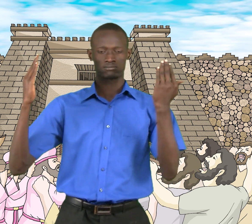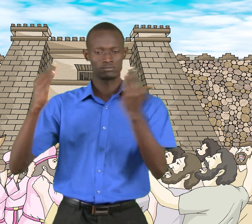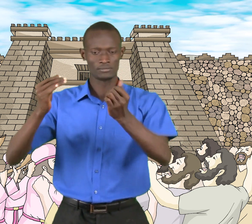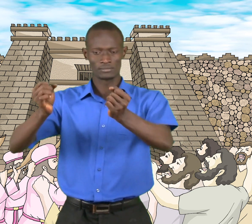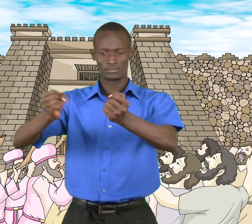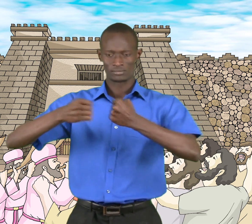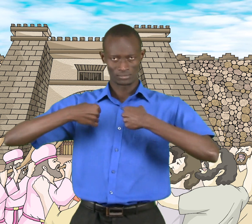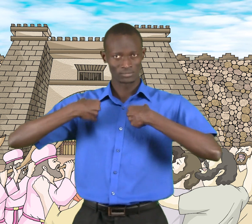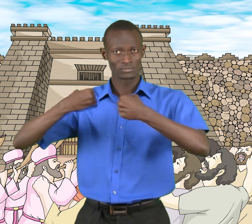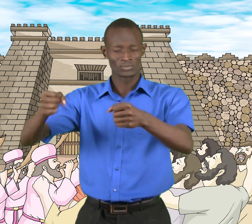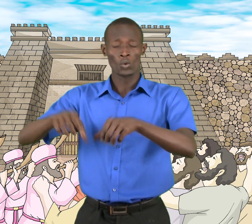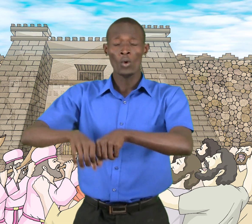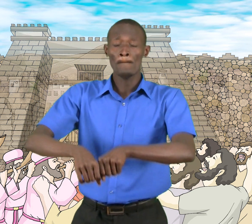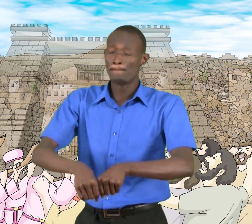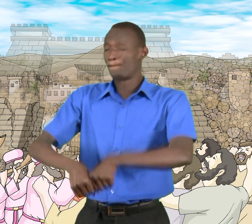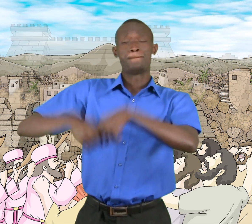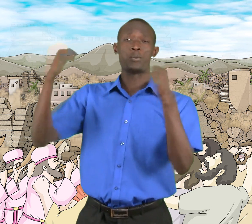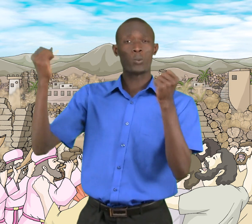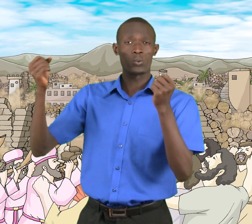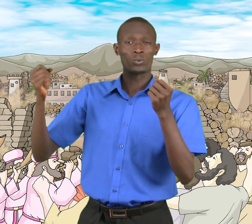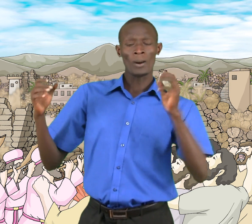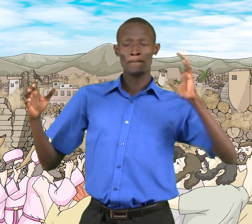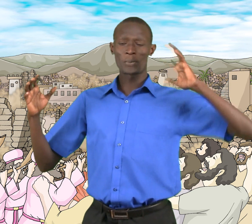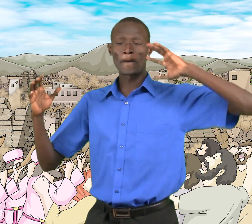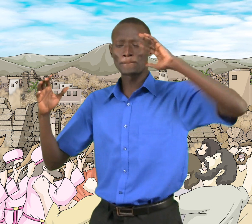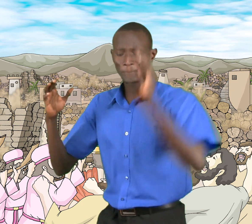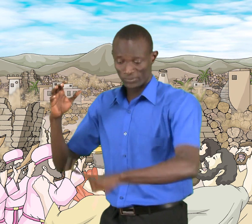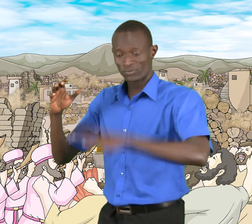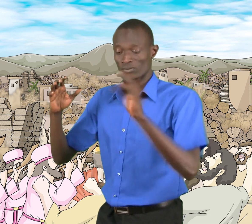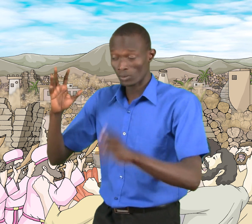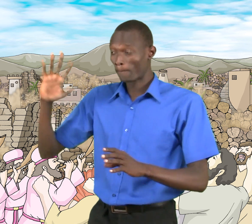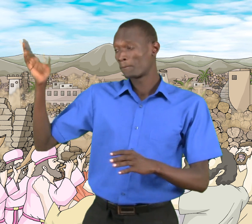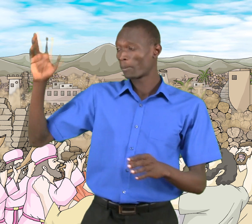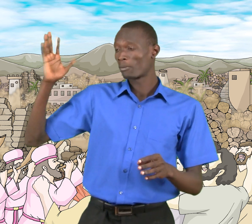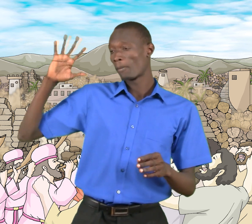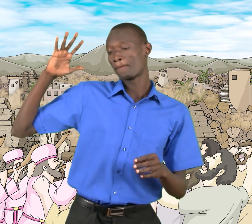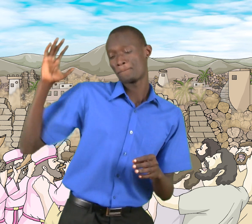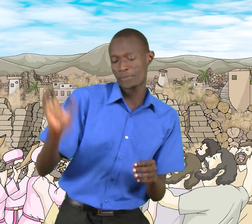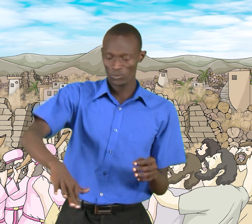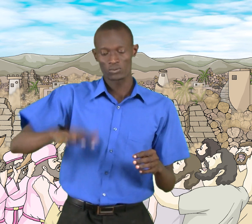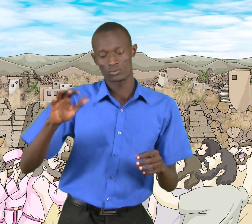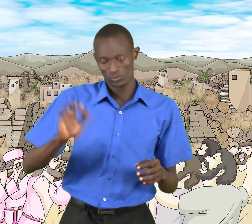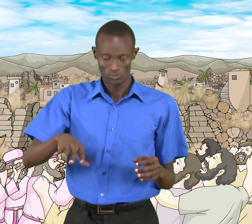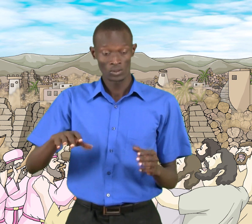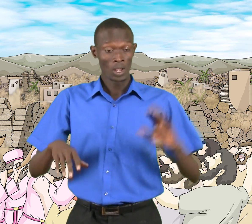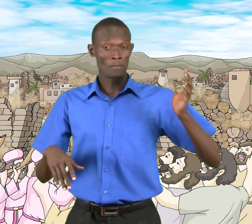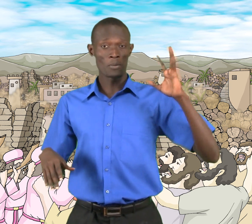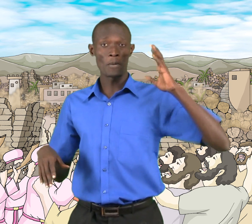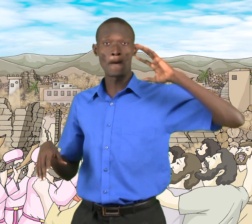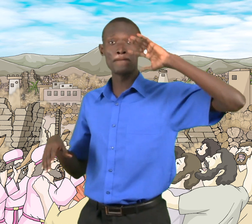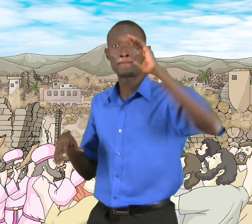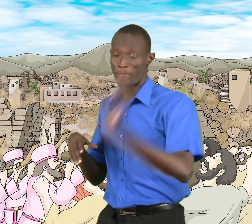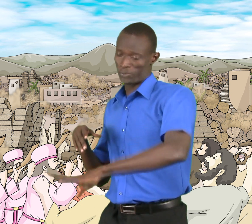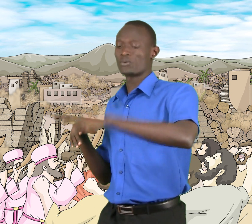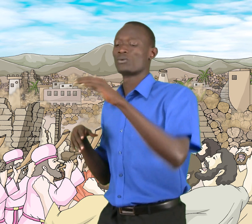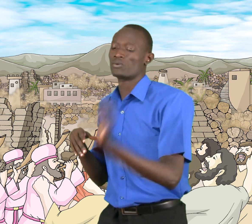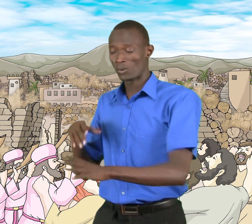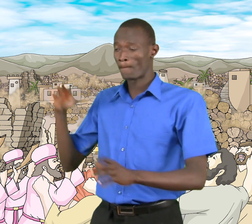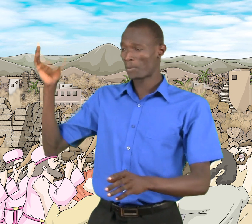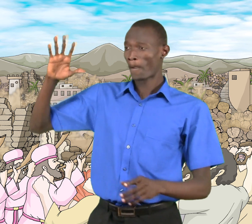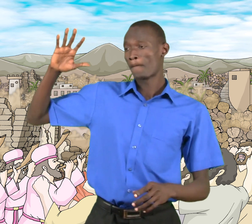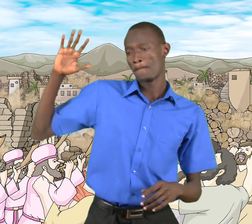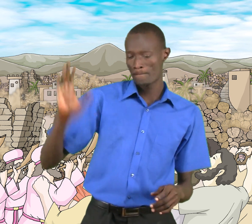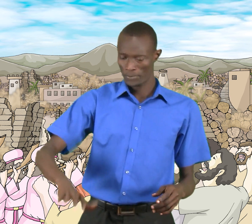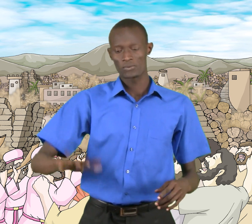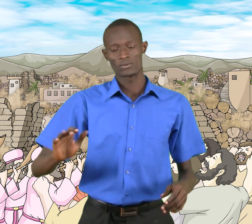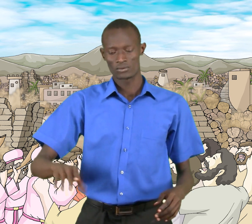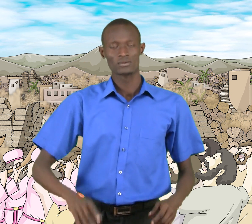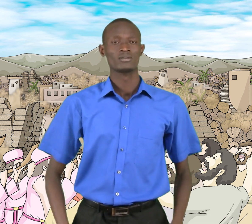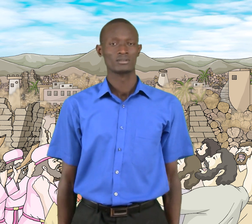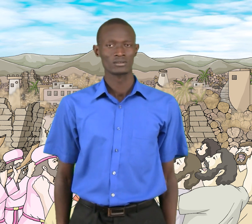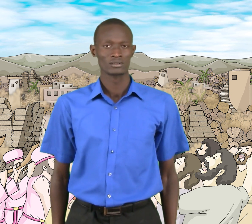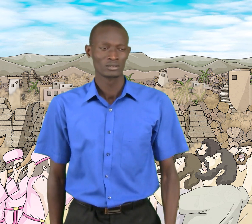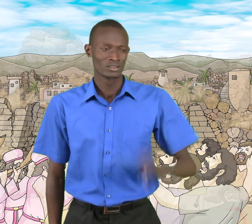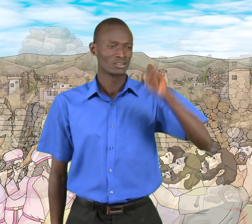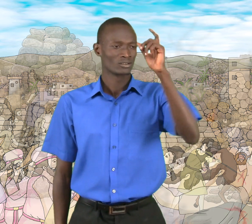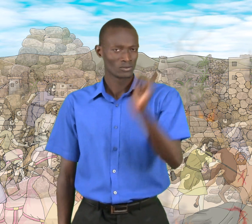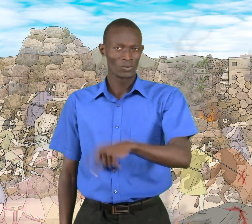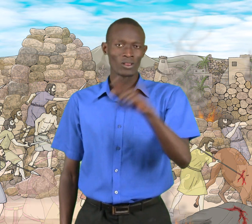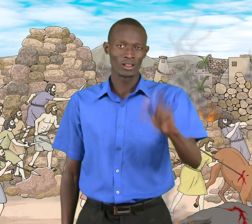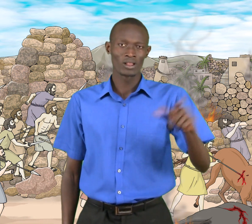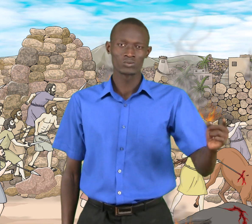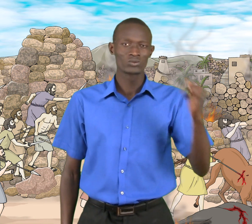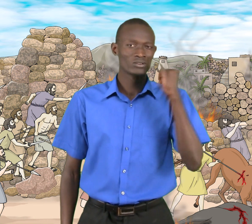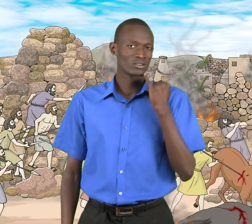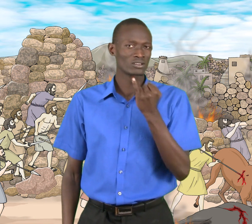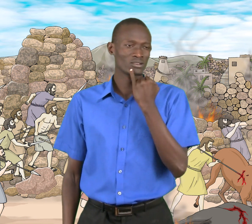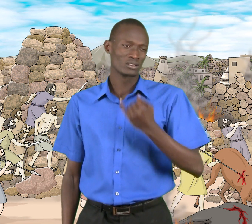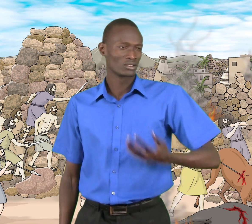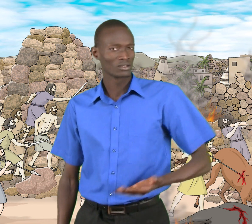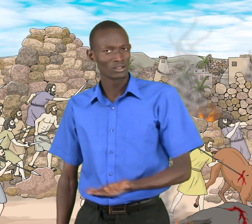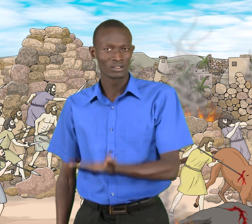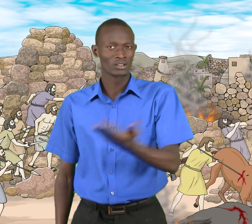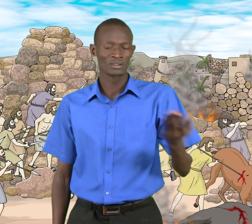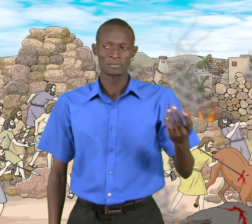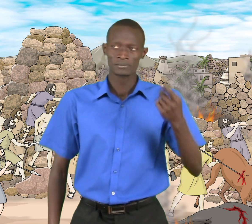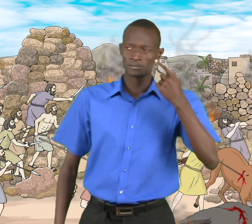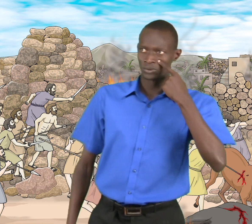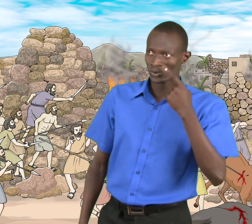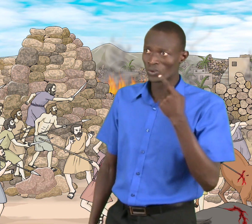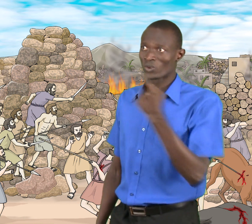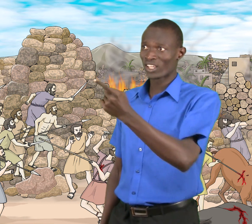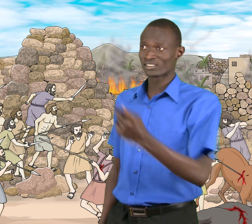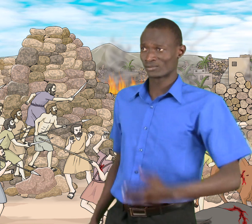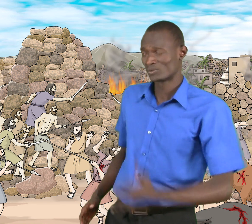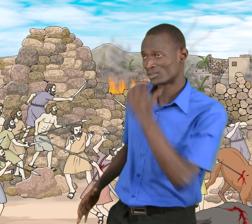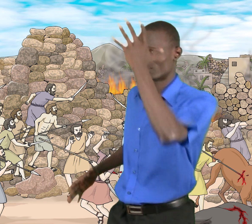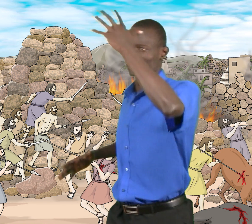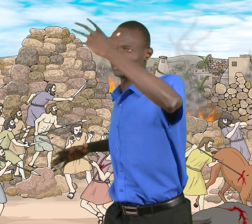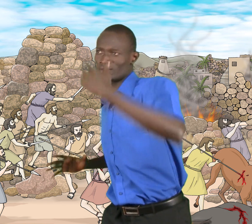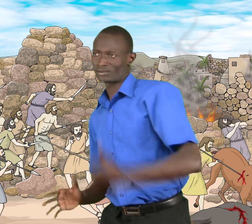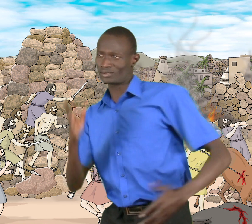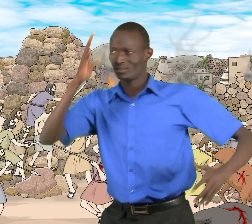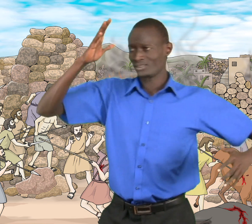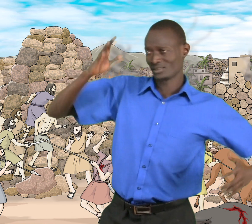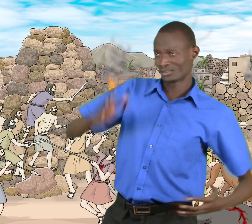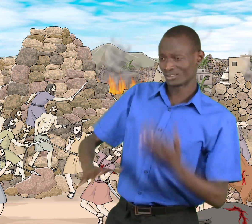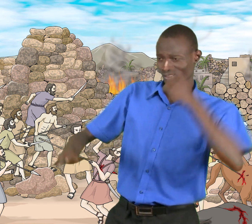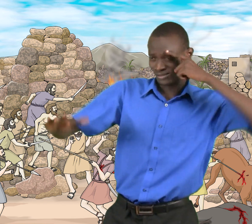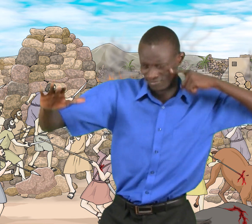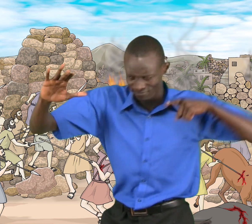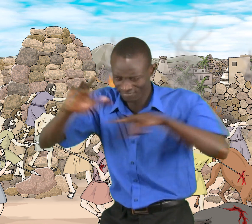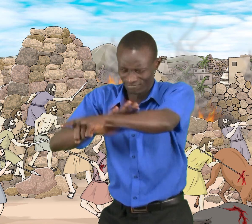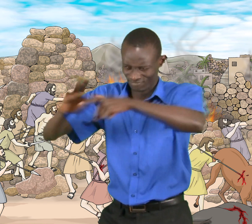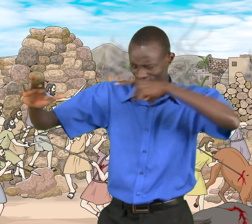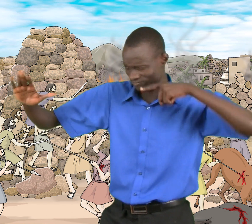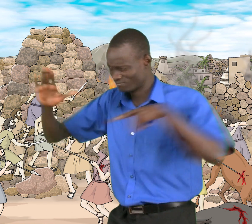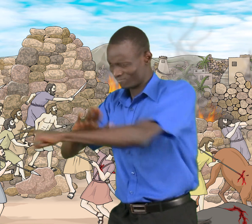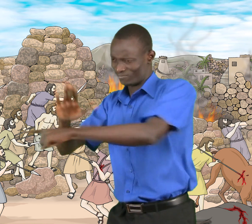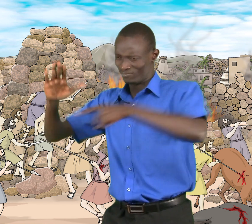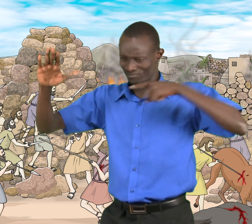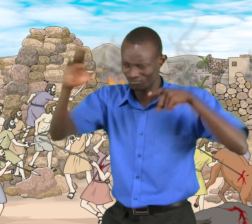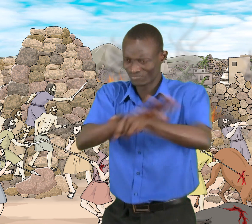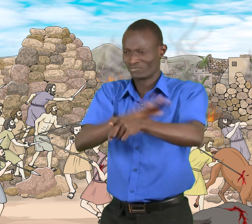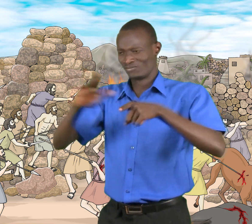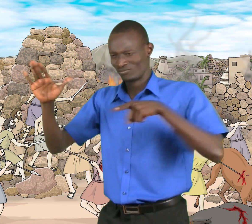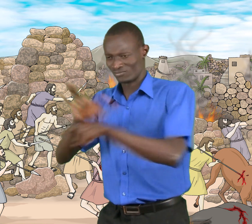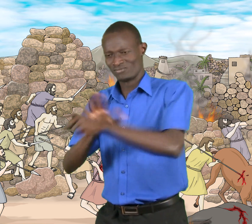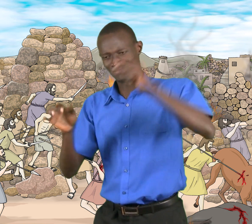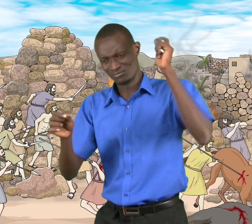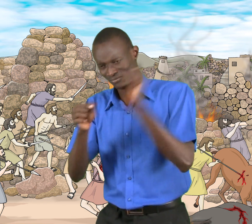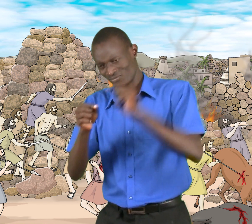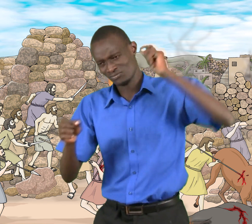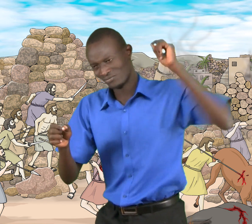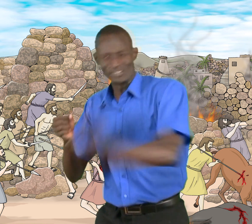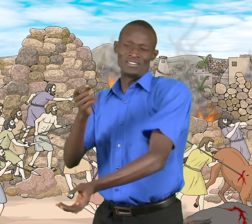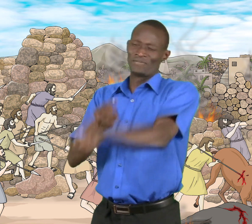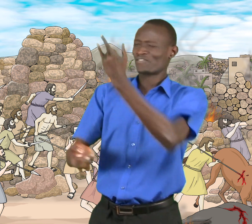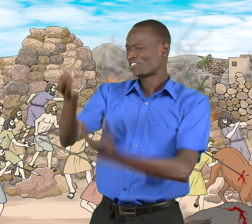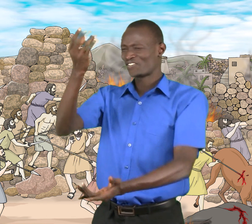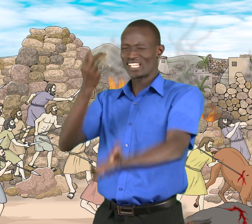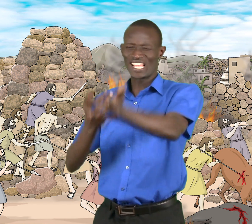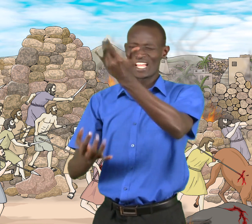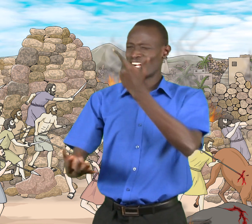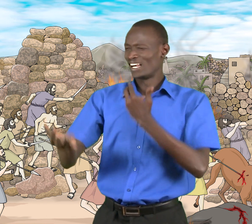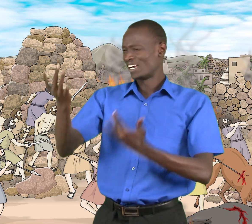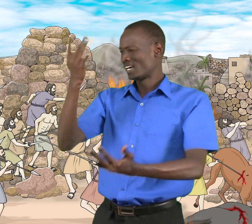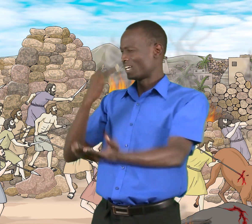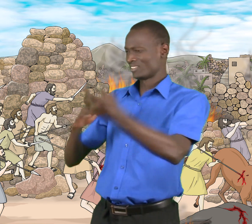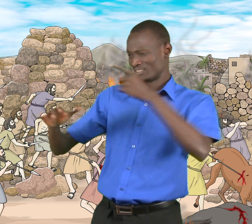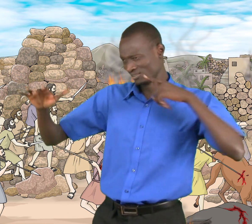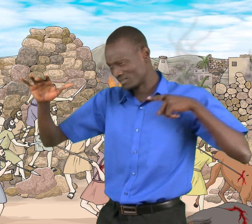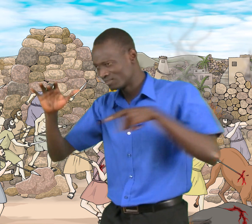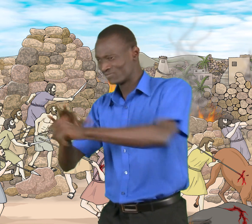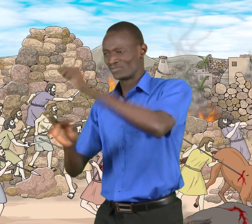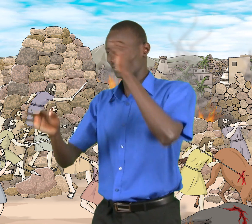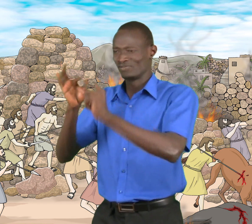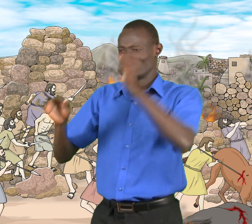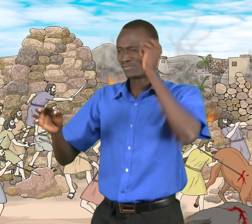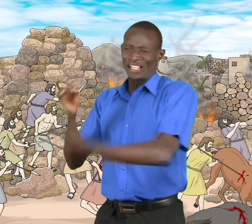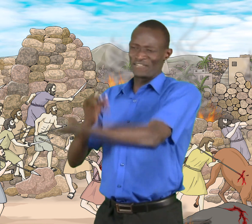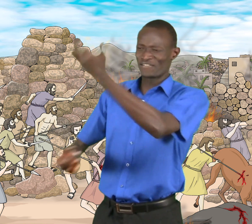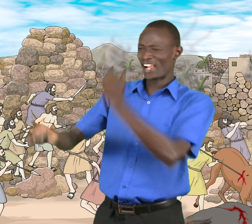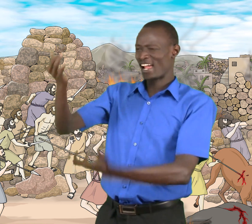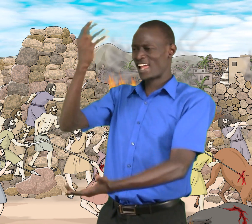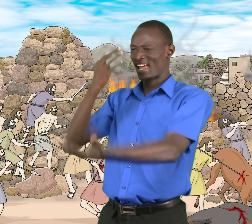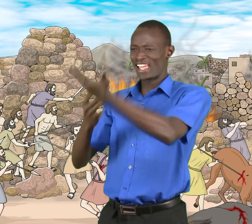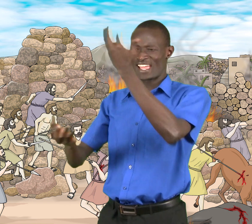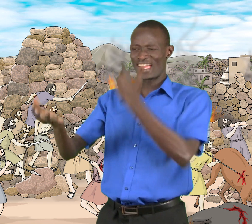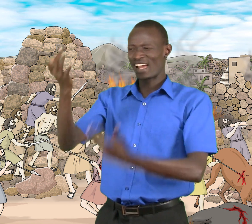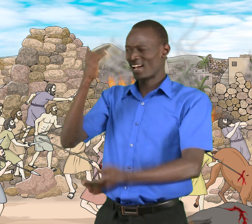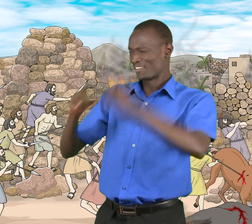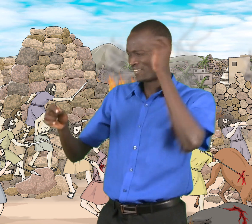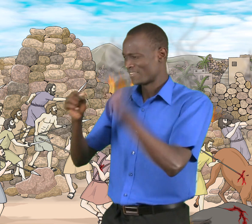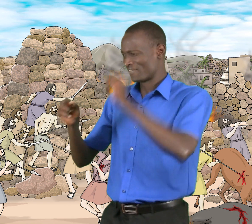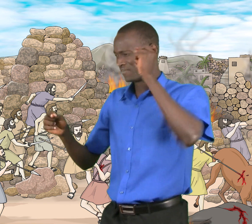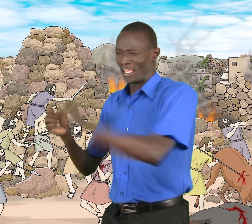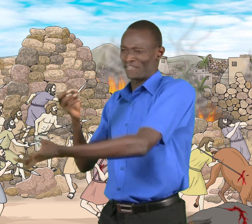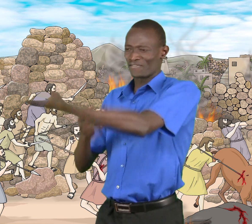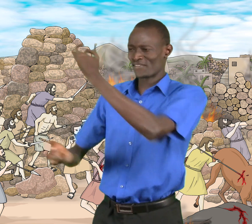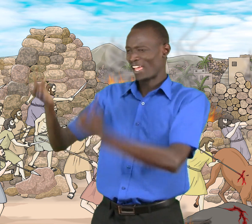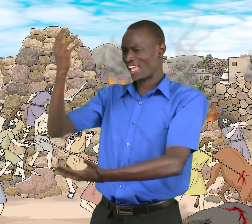When they heard the blast of the horn, the people gave a great shout, and the wall collapsed.